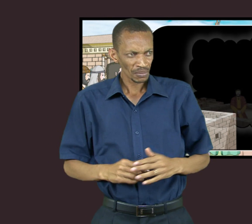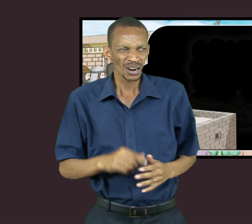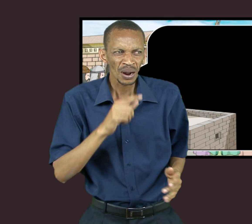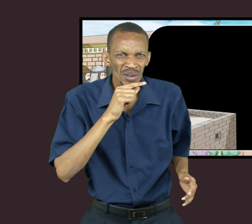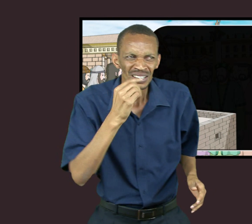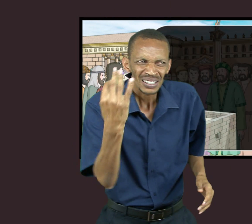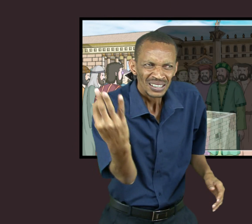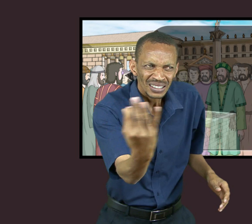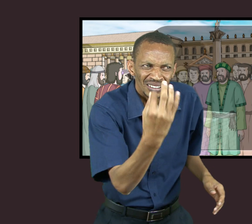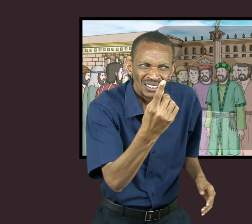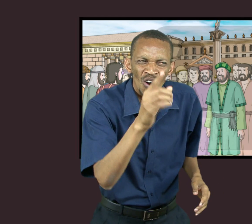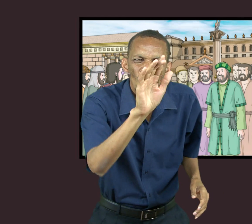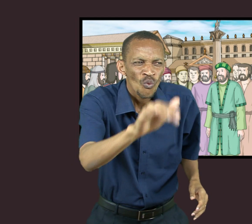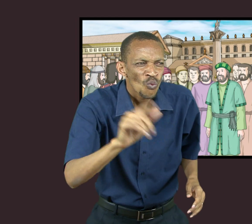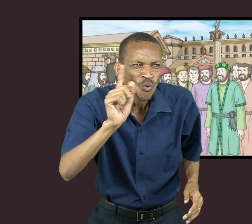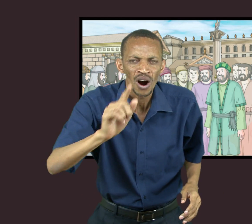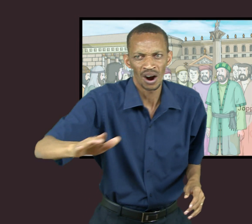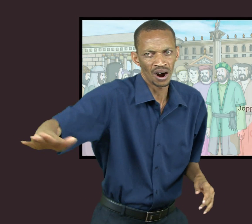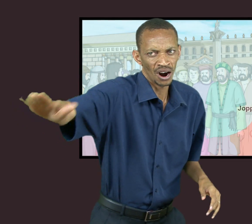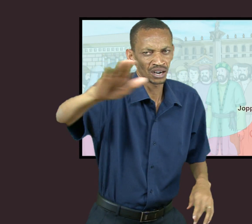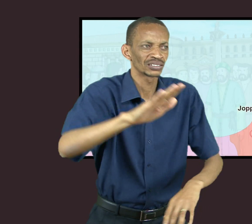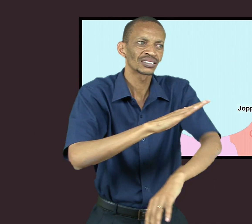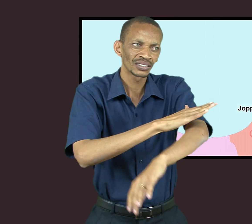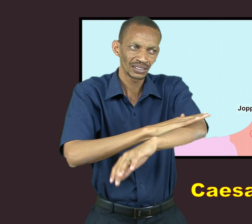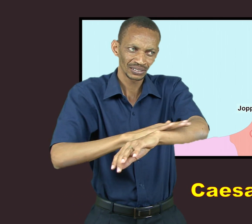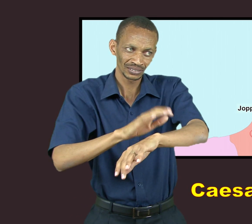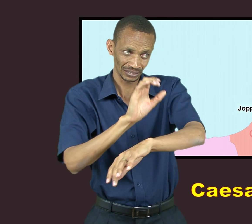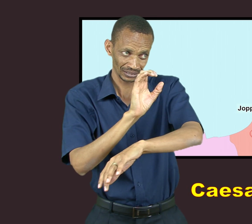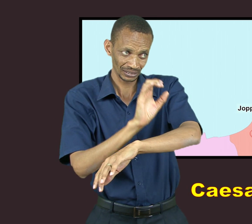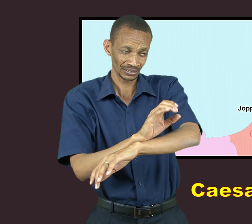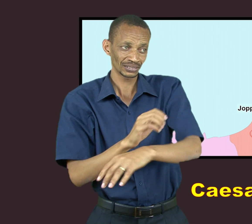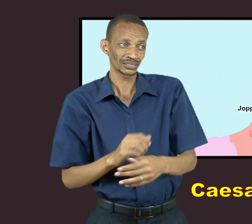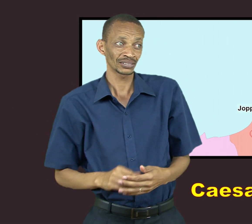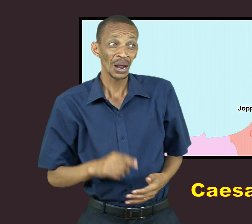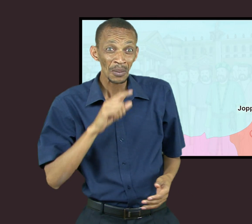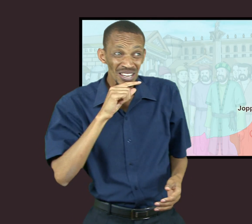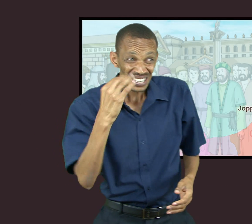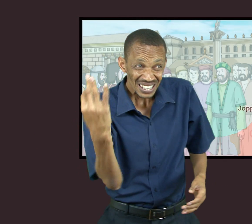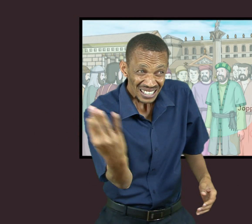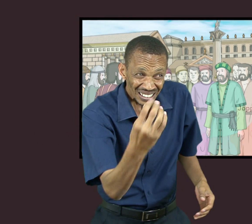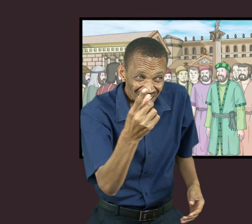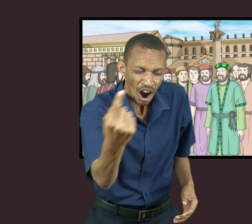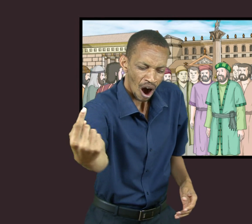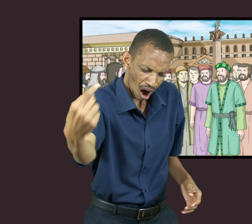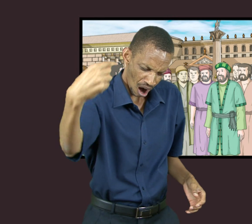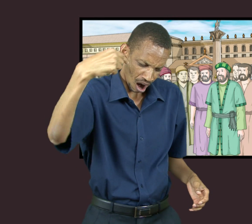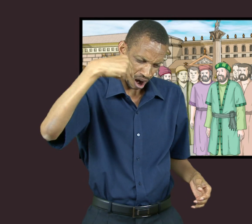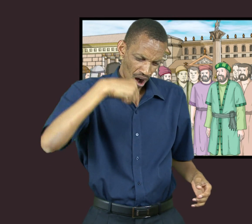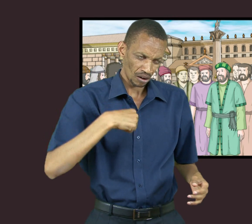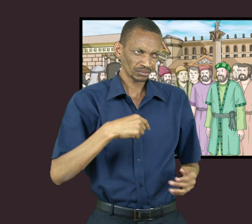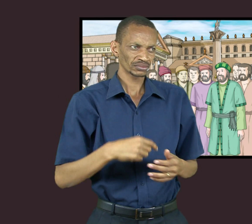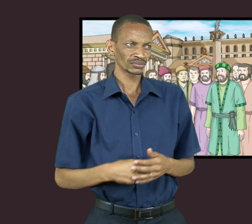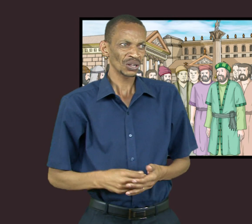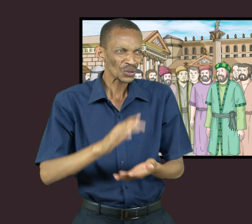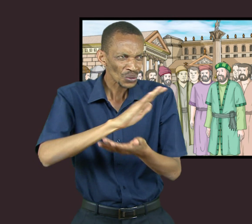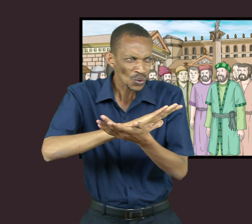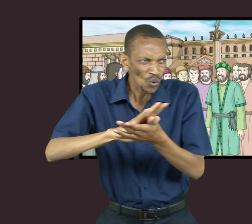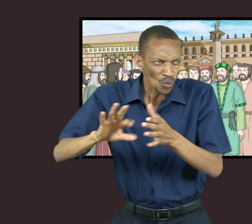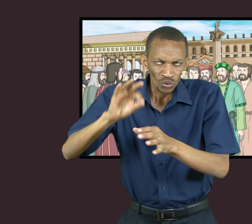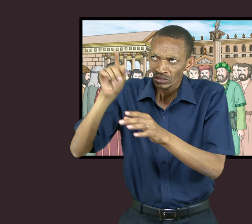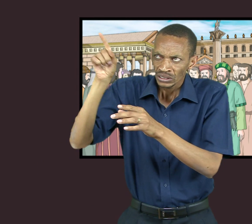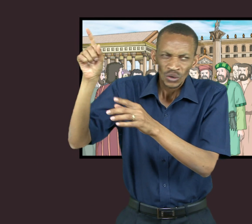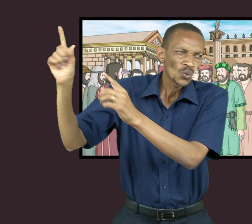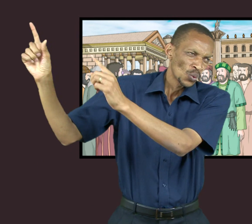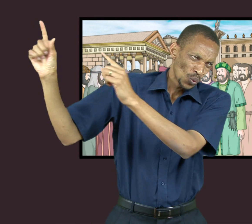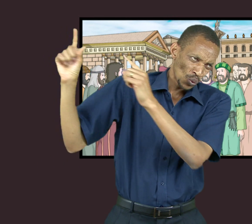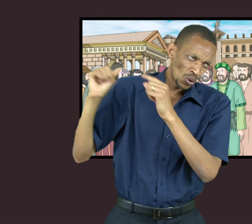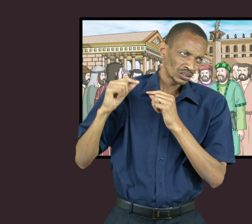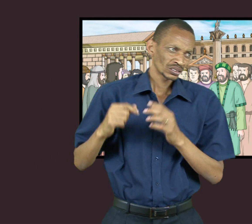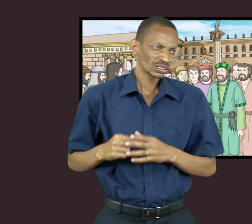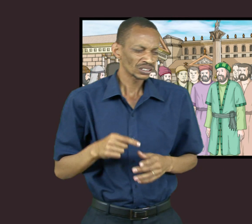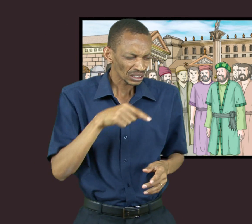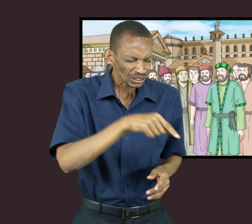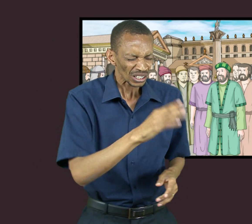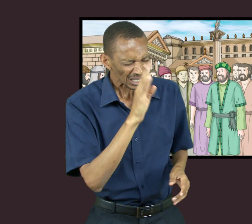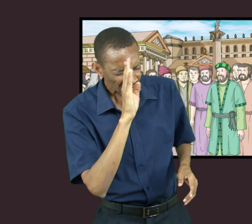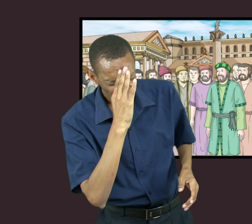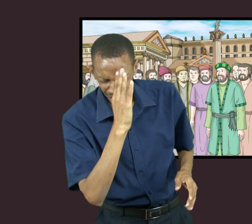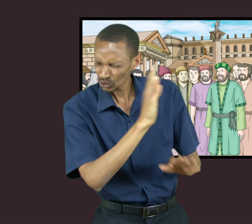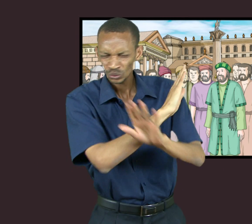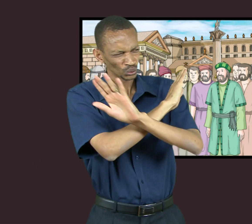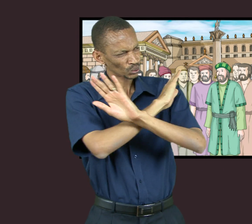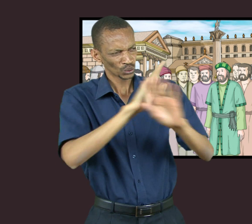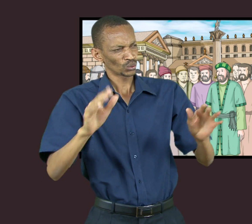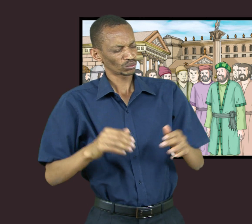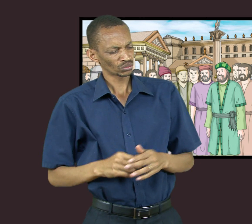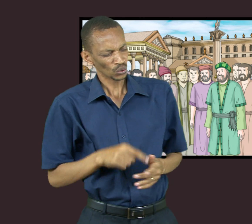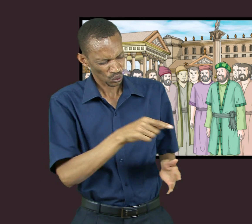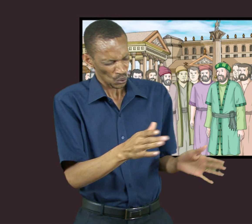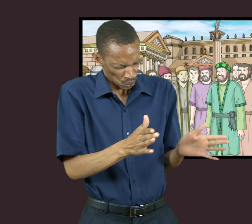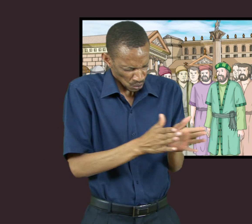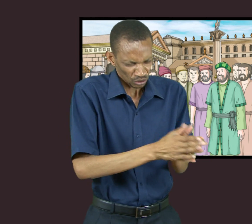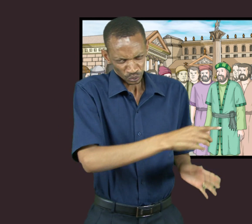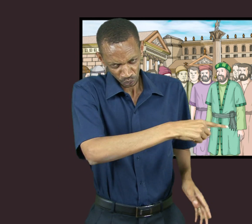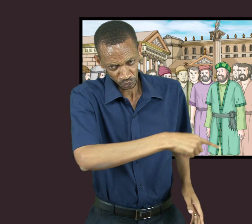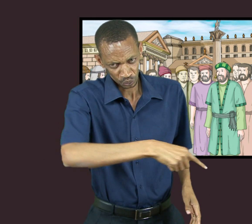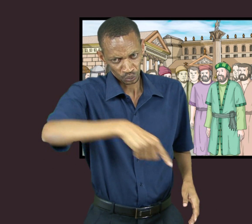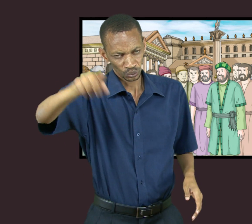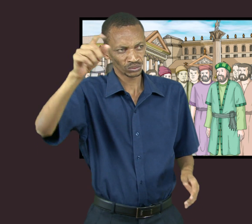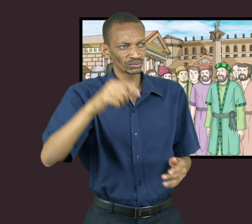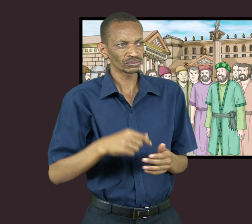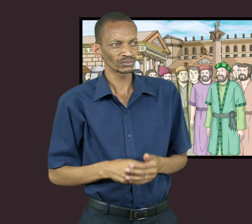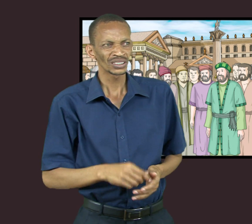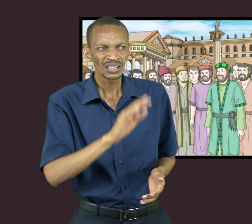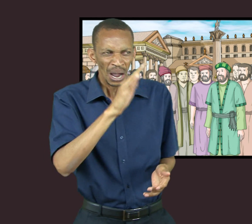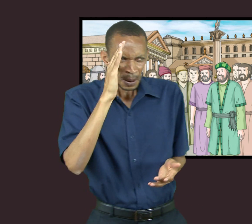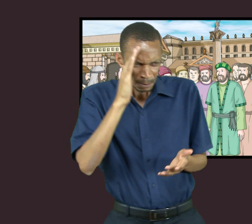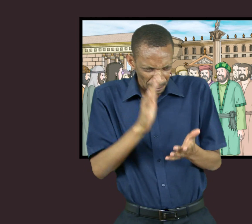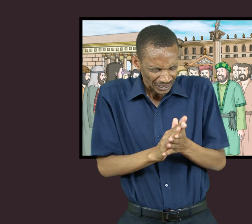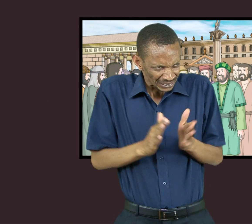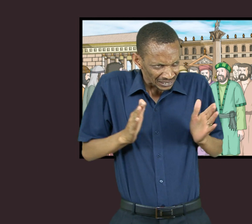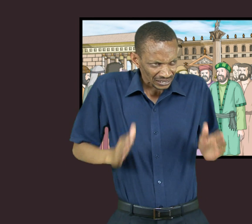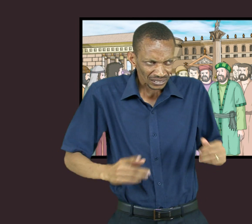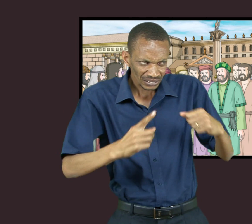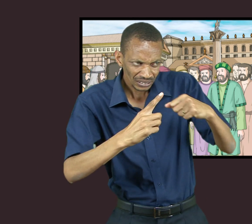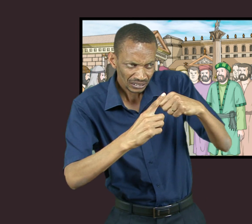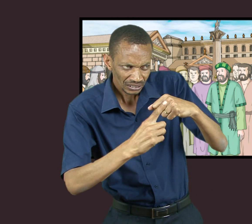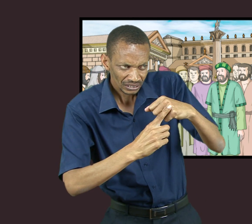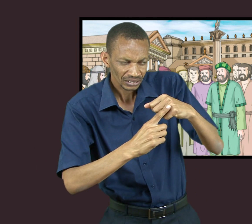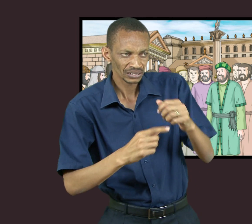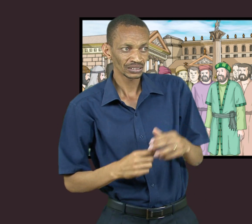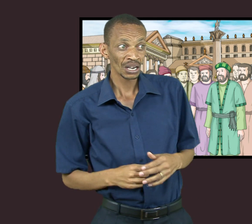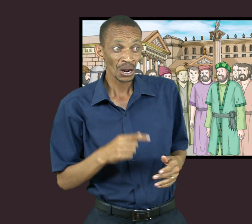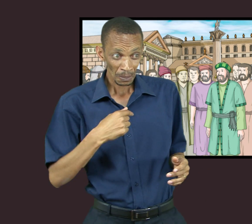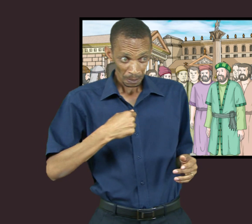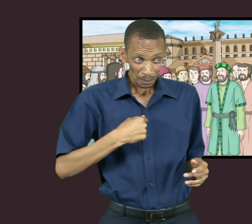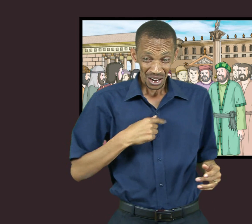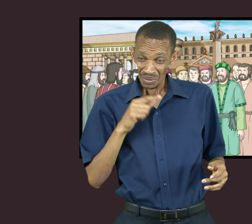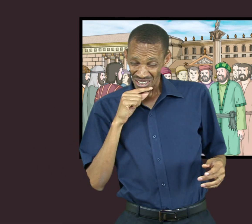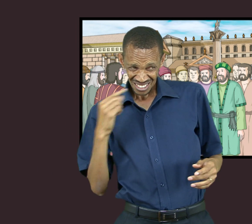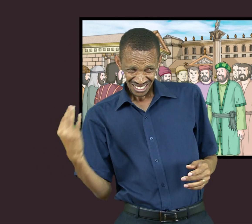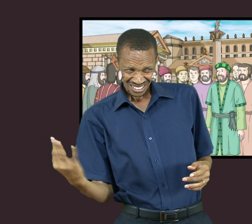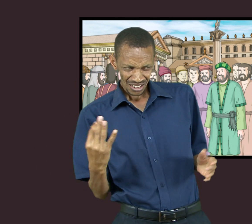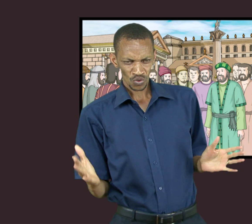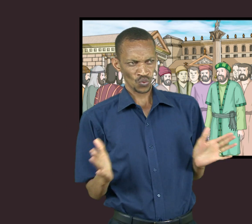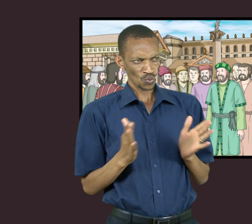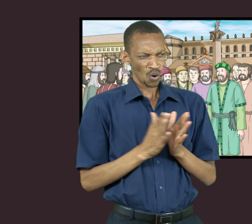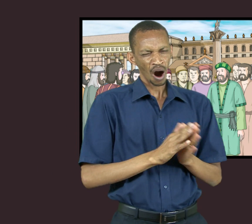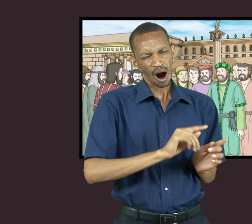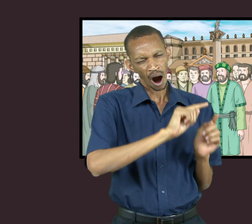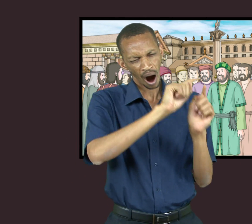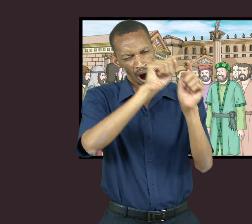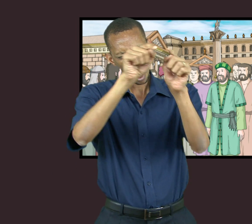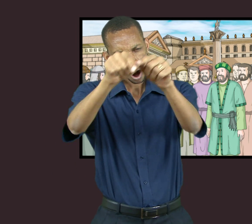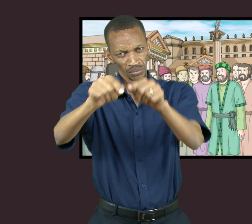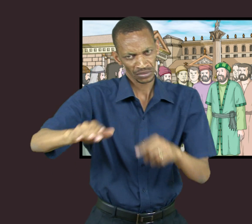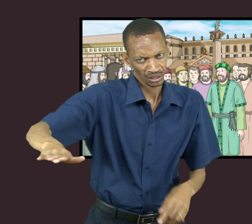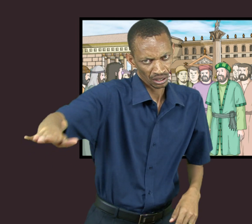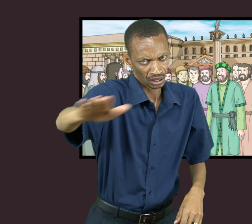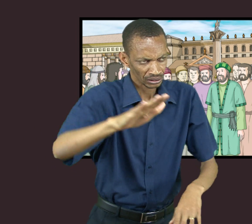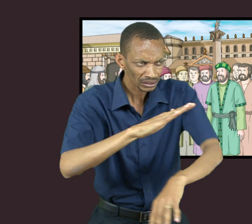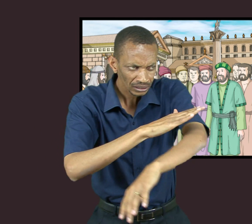Just then three men sent to me from Caesarea stopped at the house where I was staying.